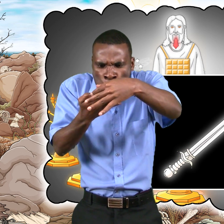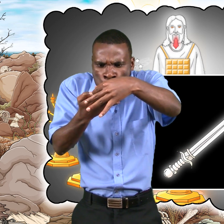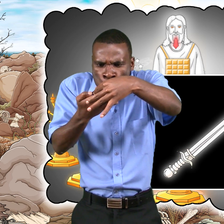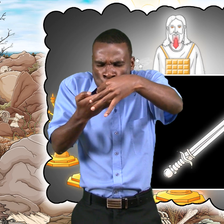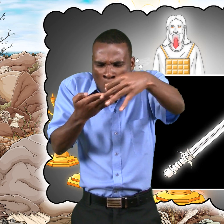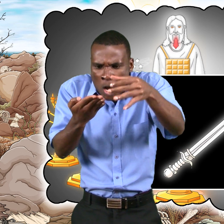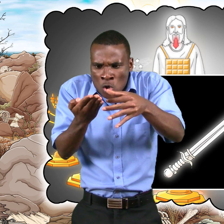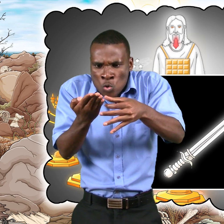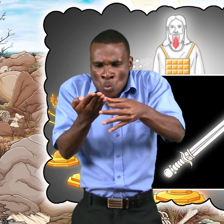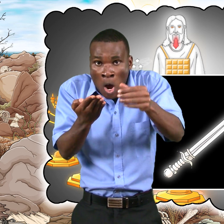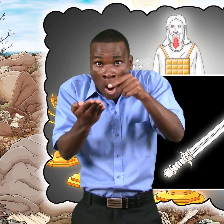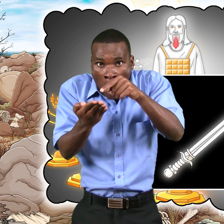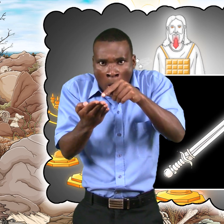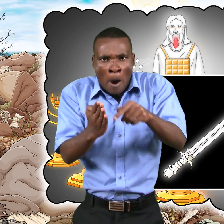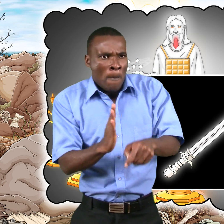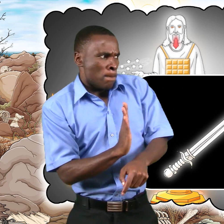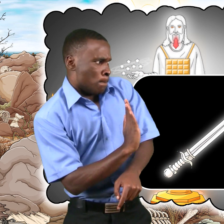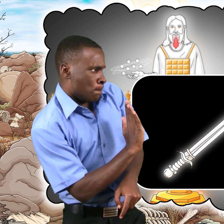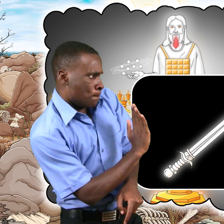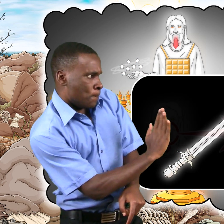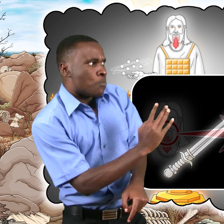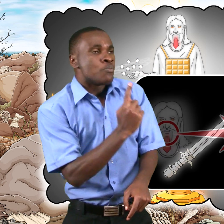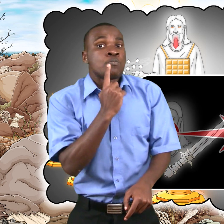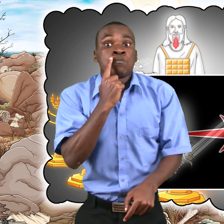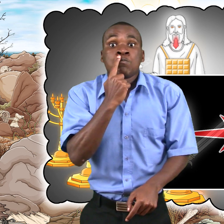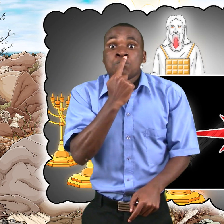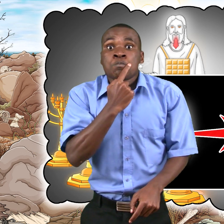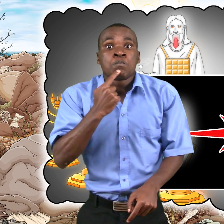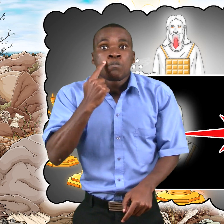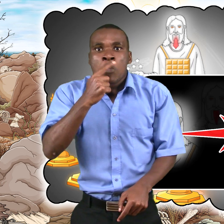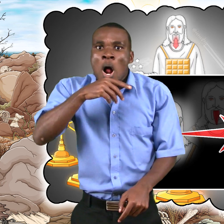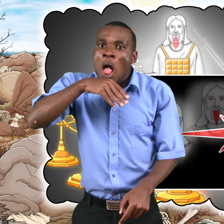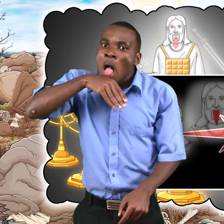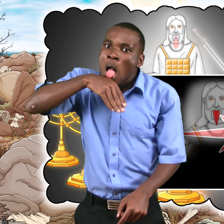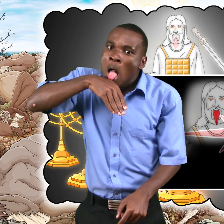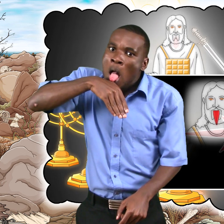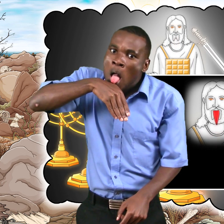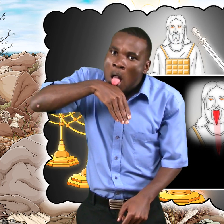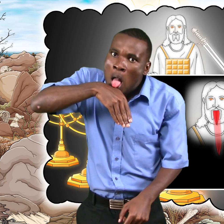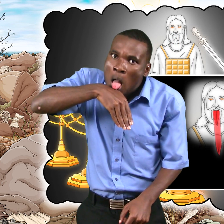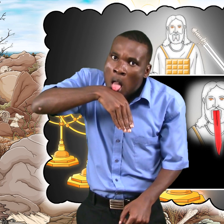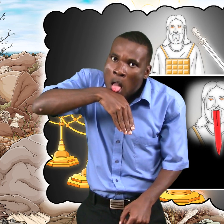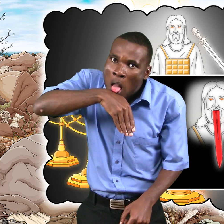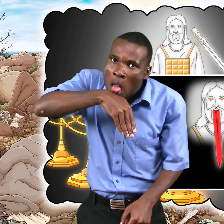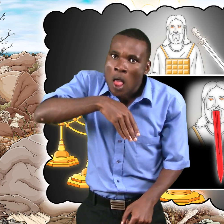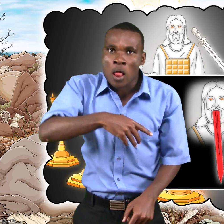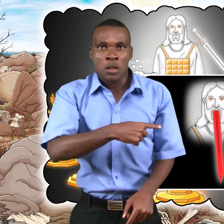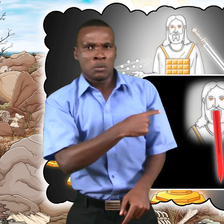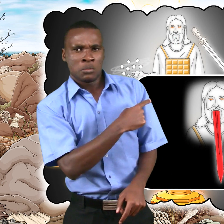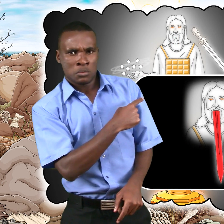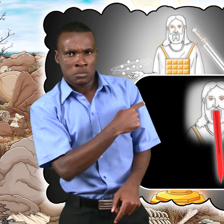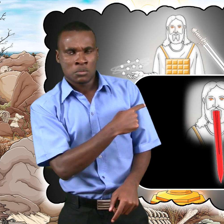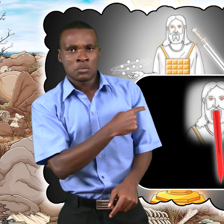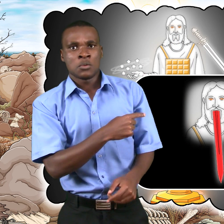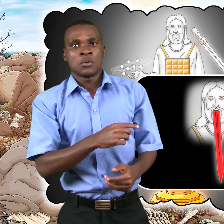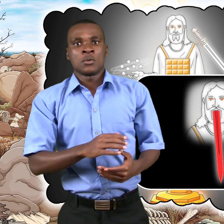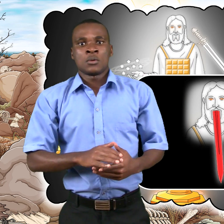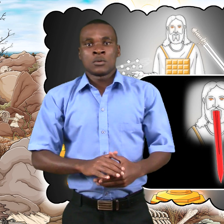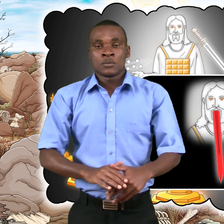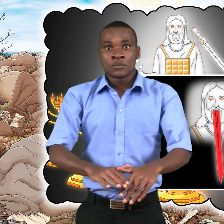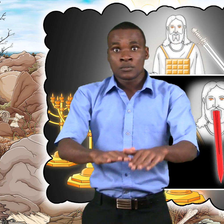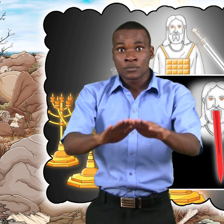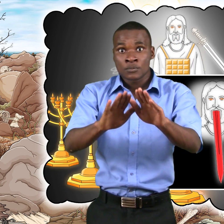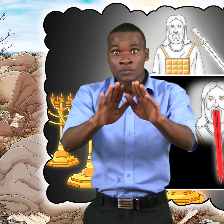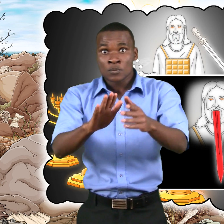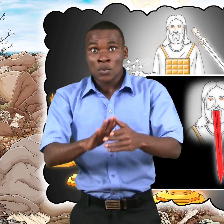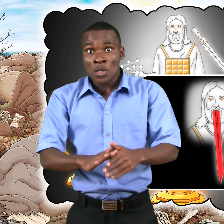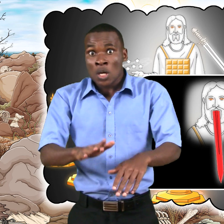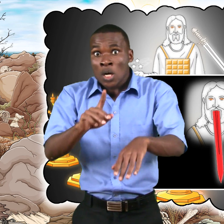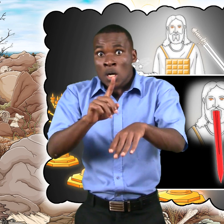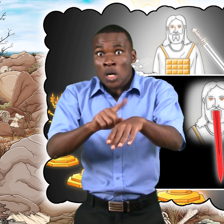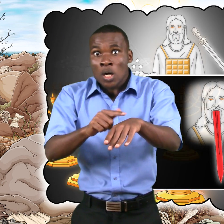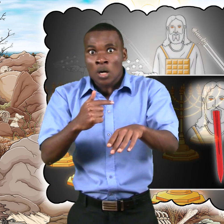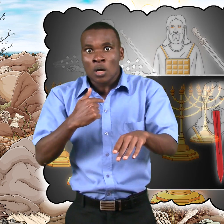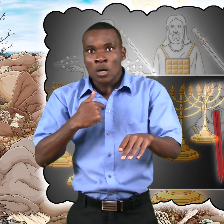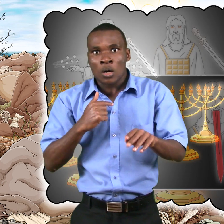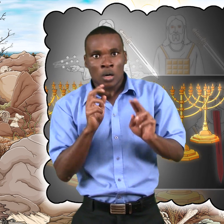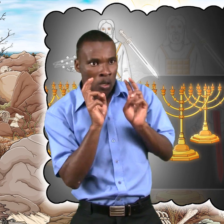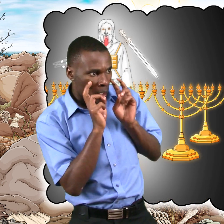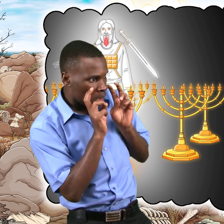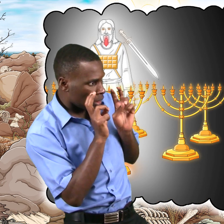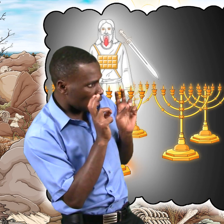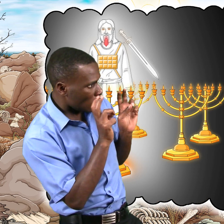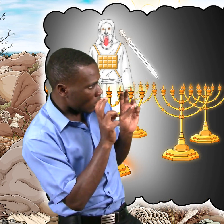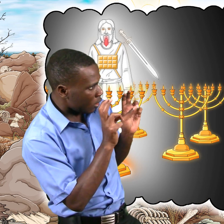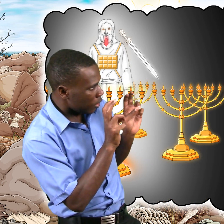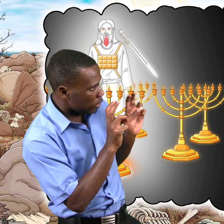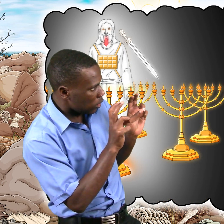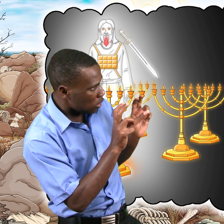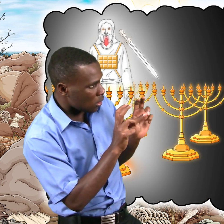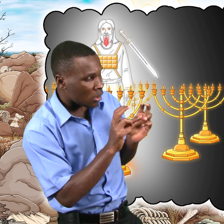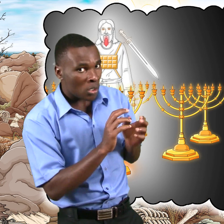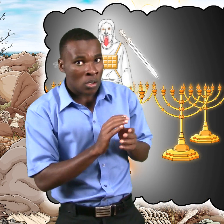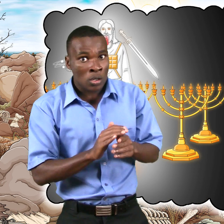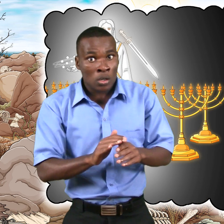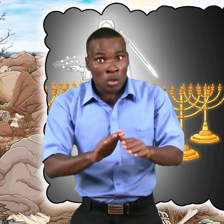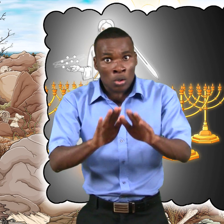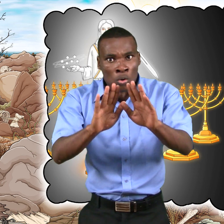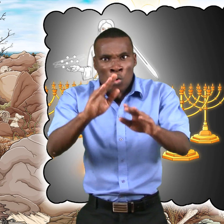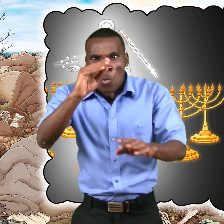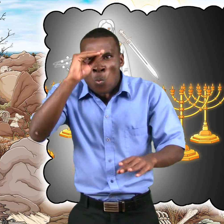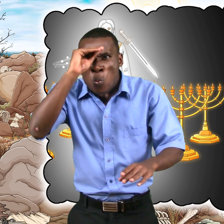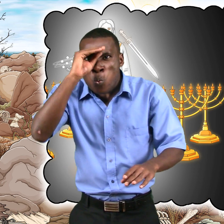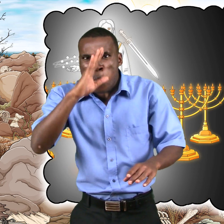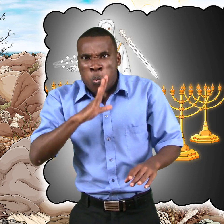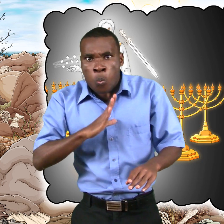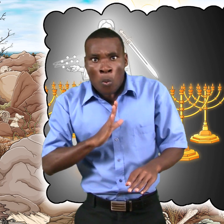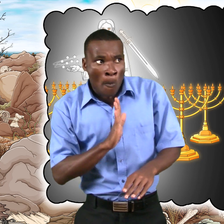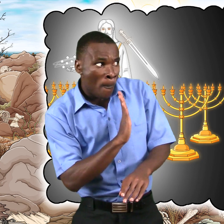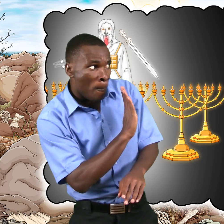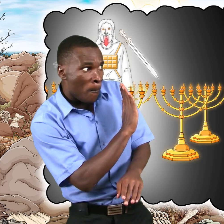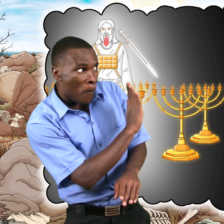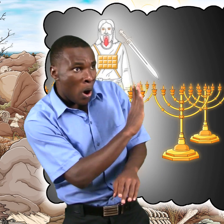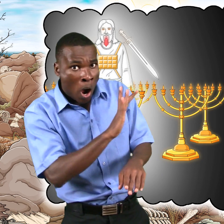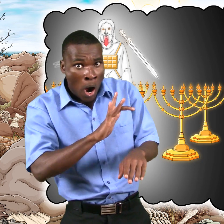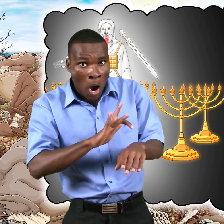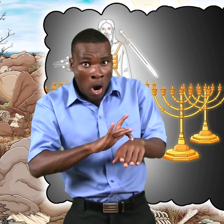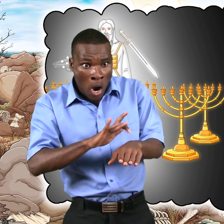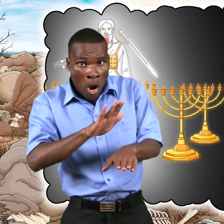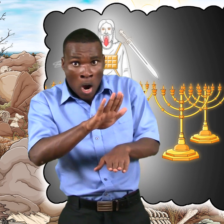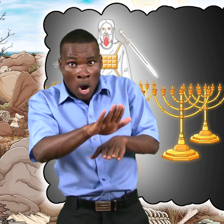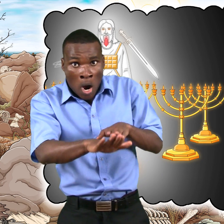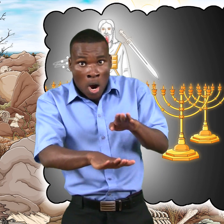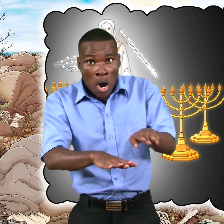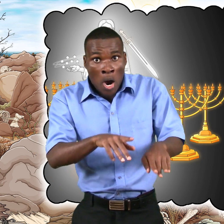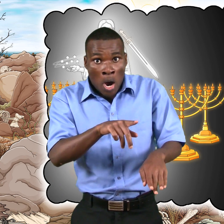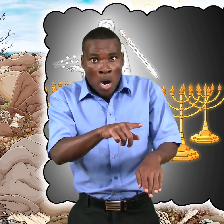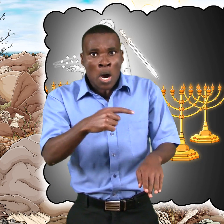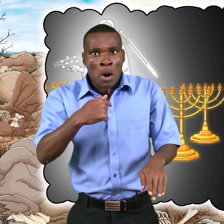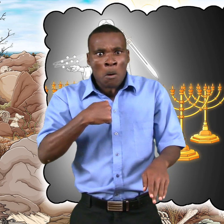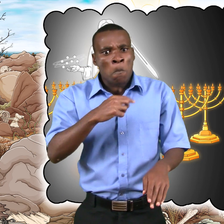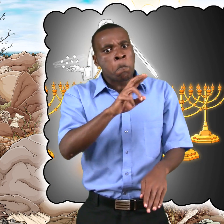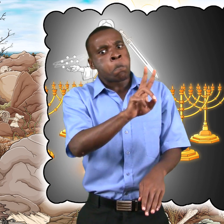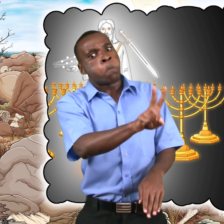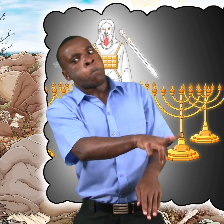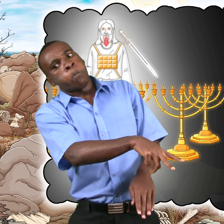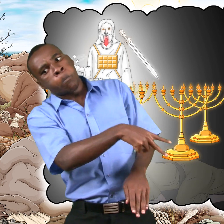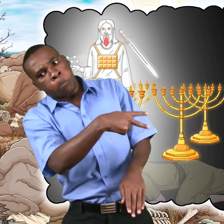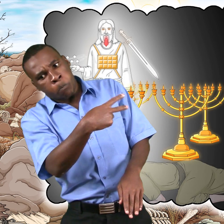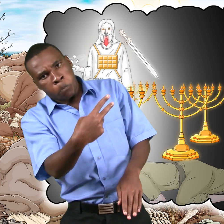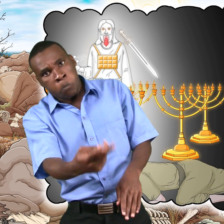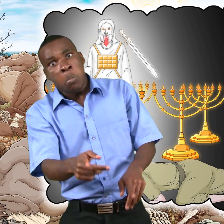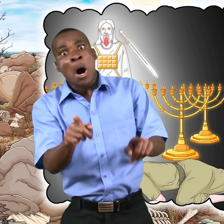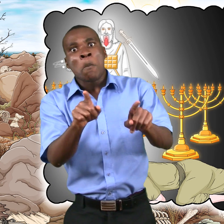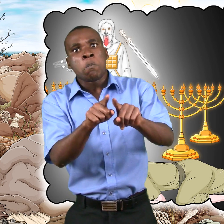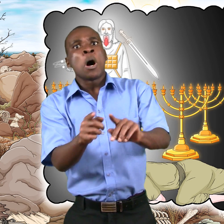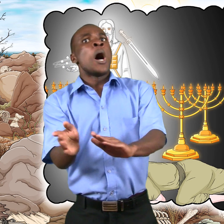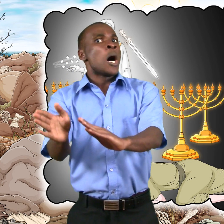His face was like the sun shining at its brightest.